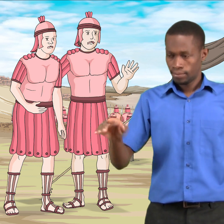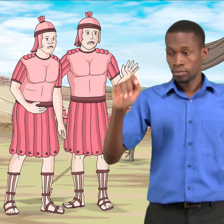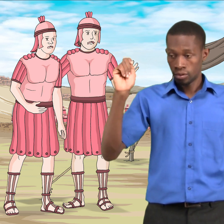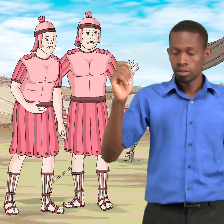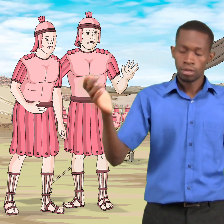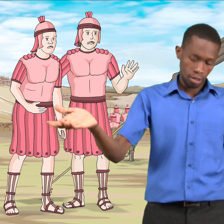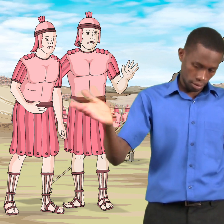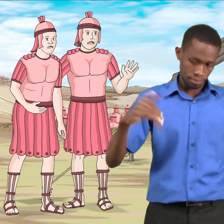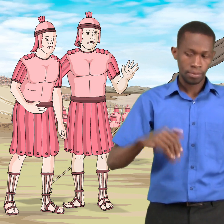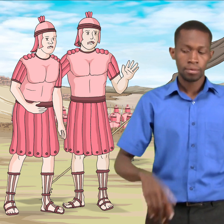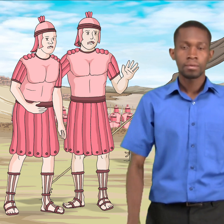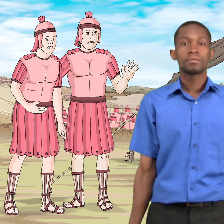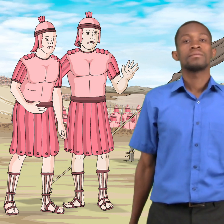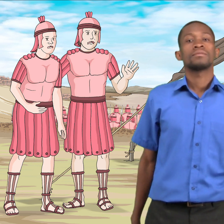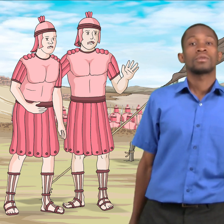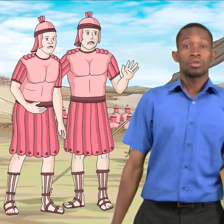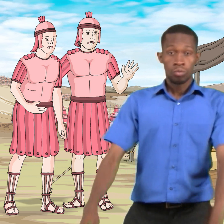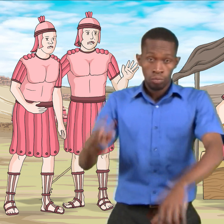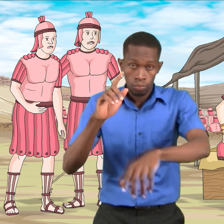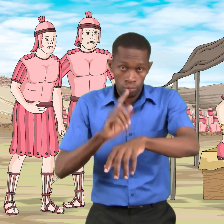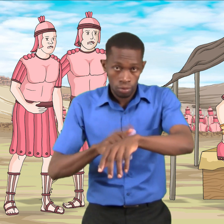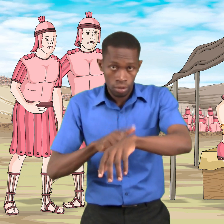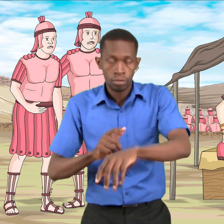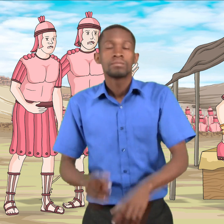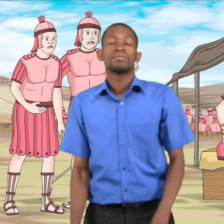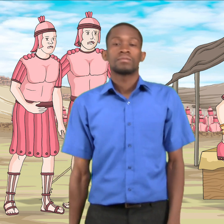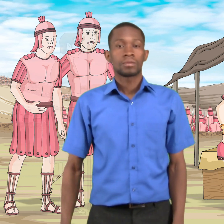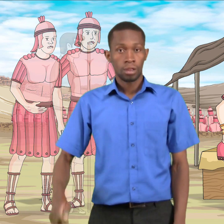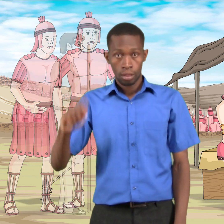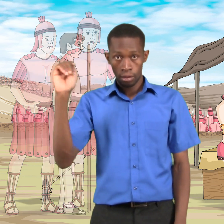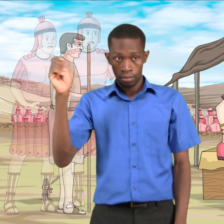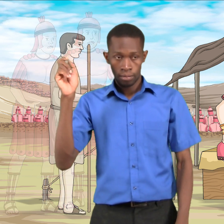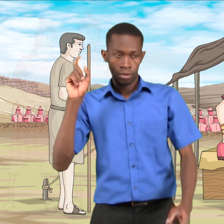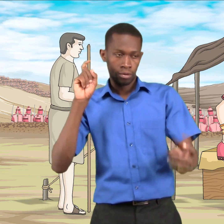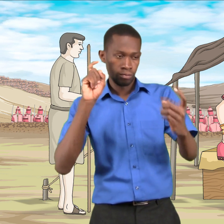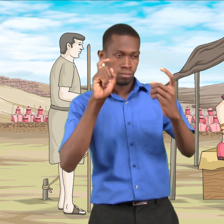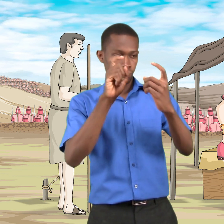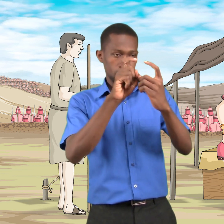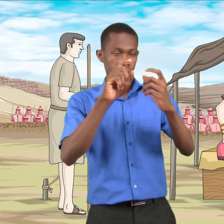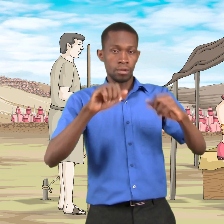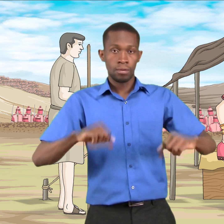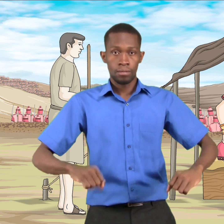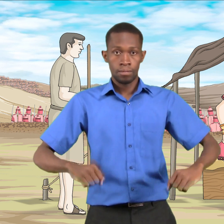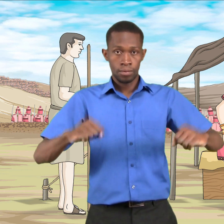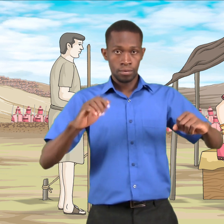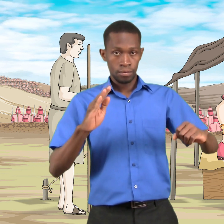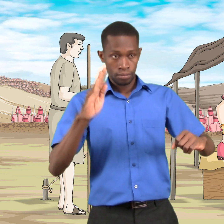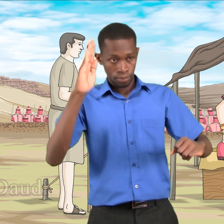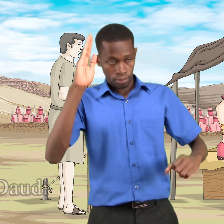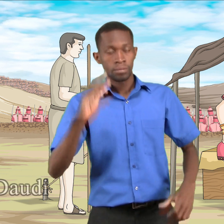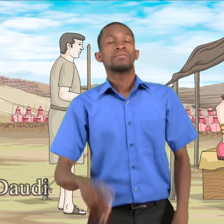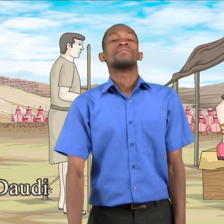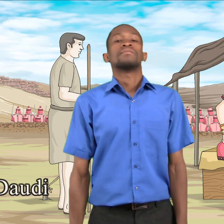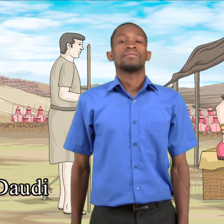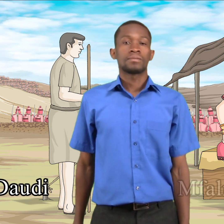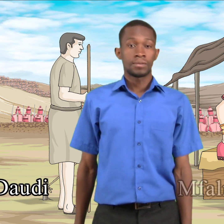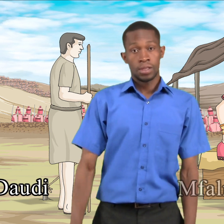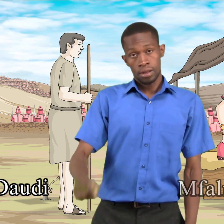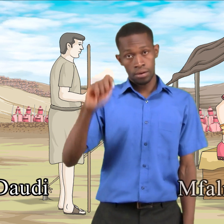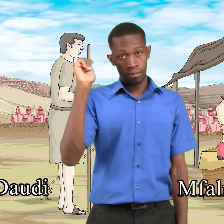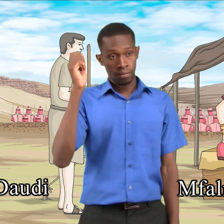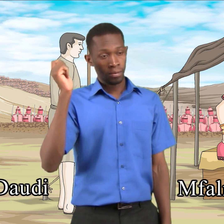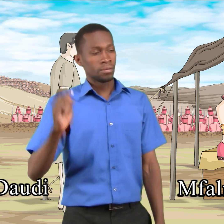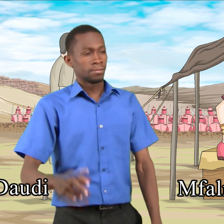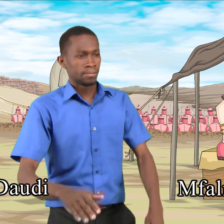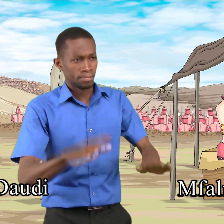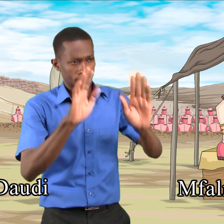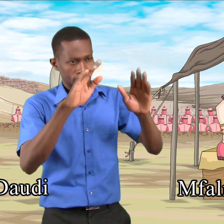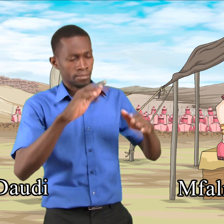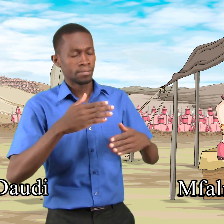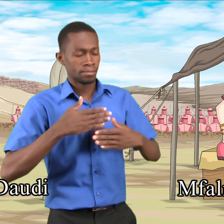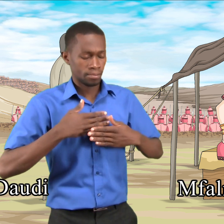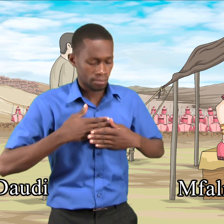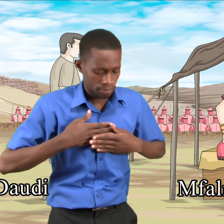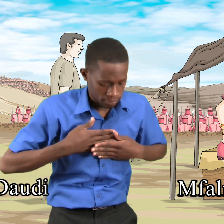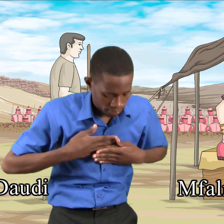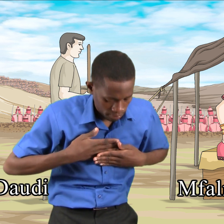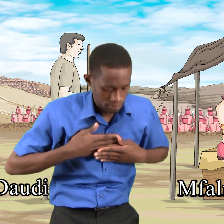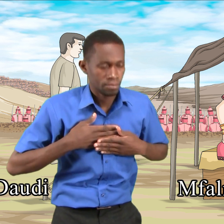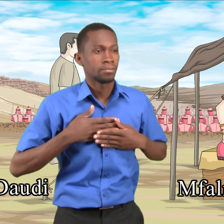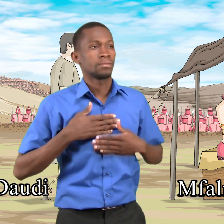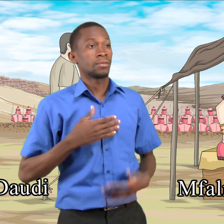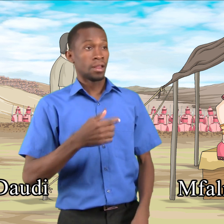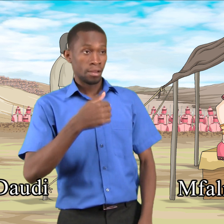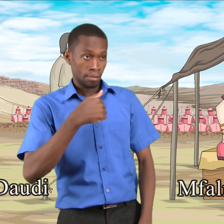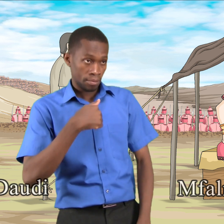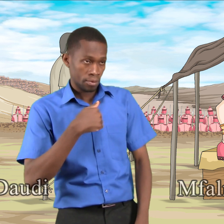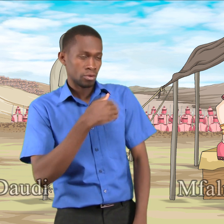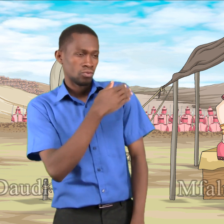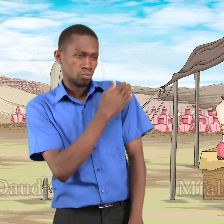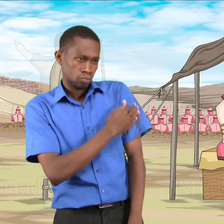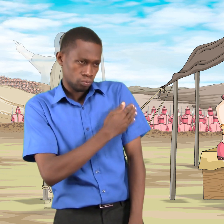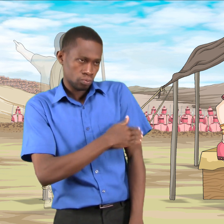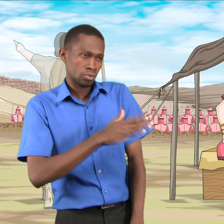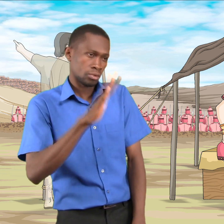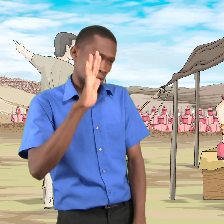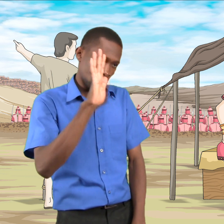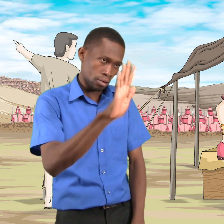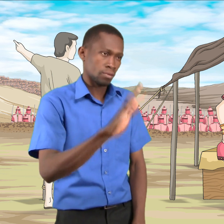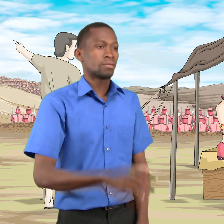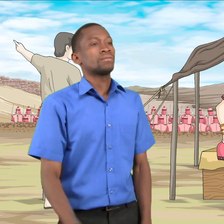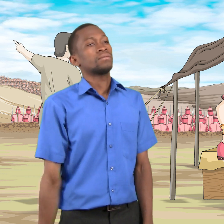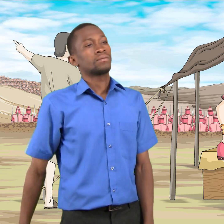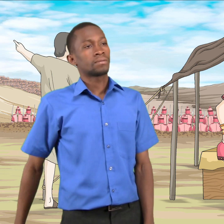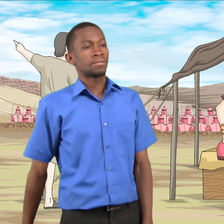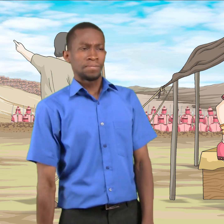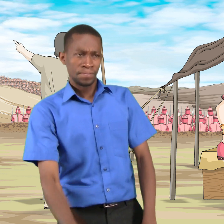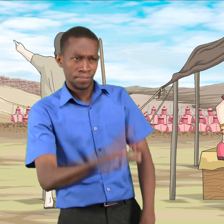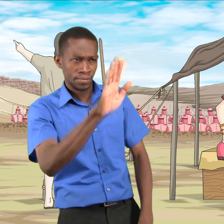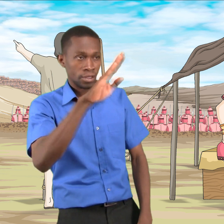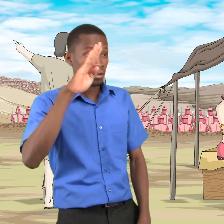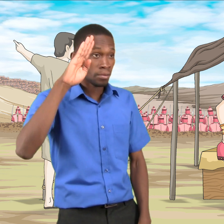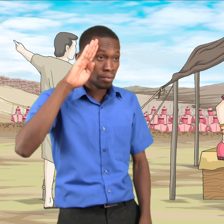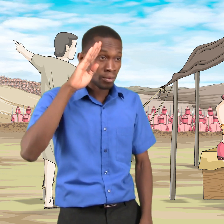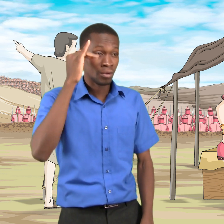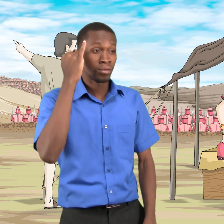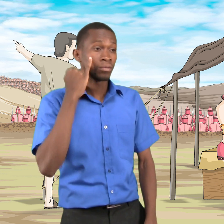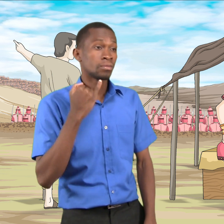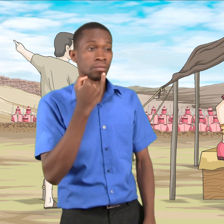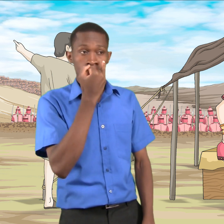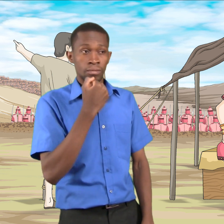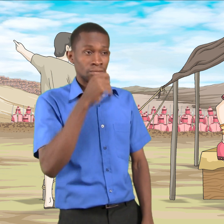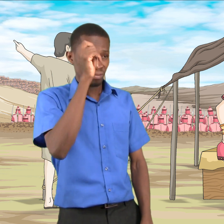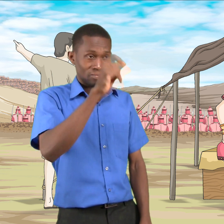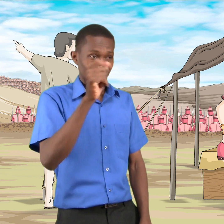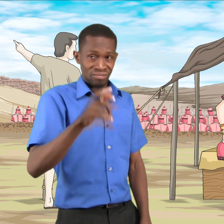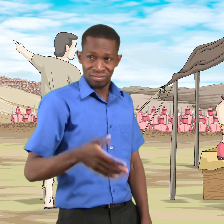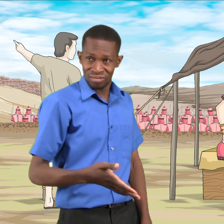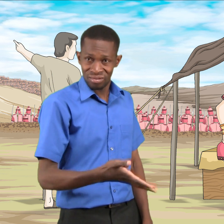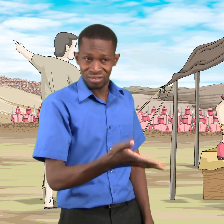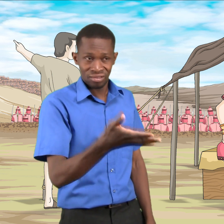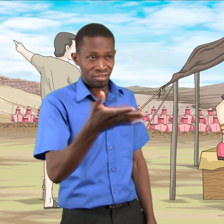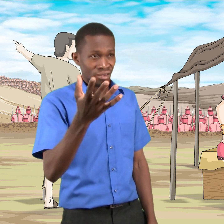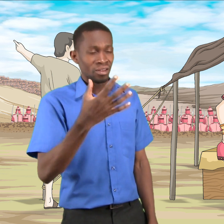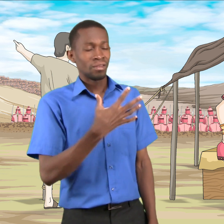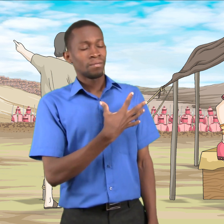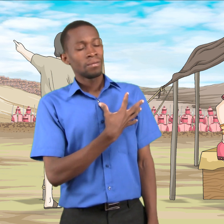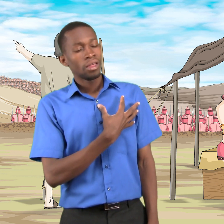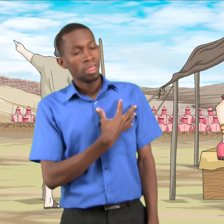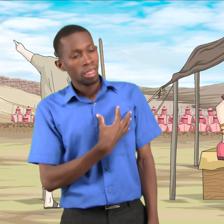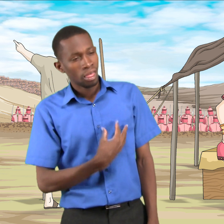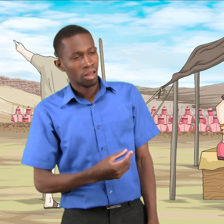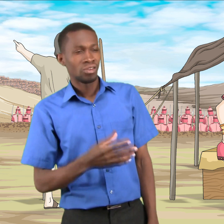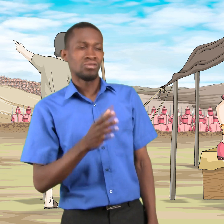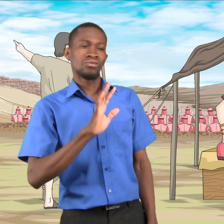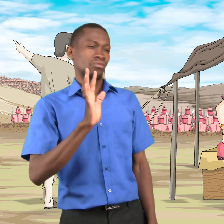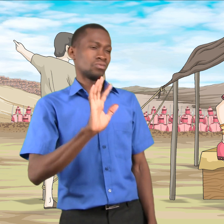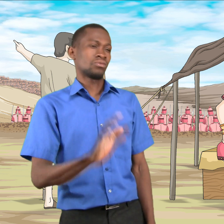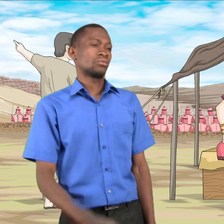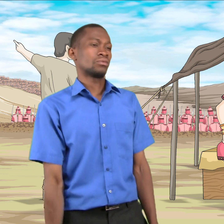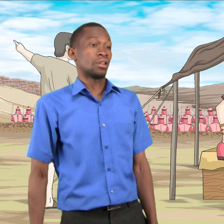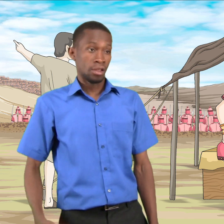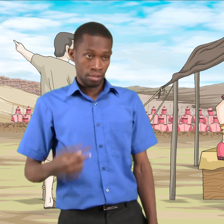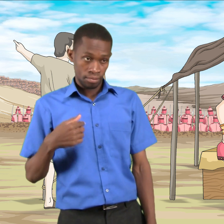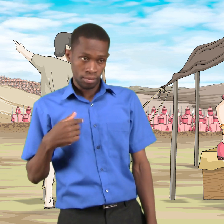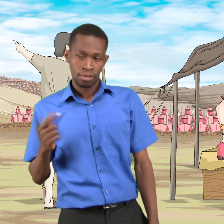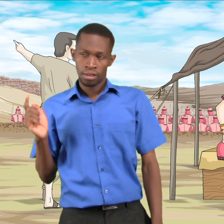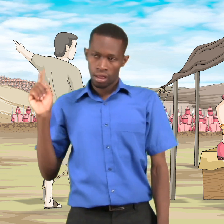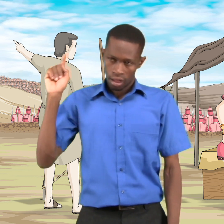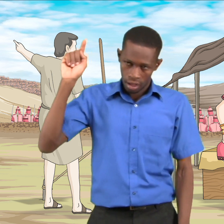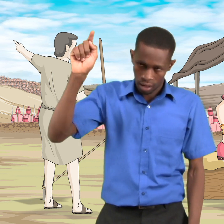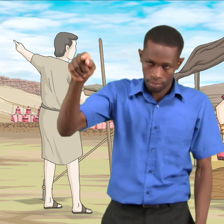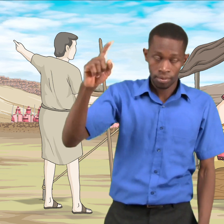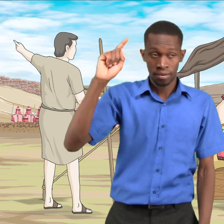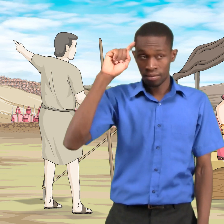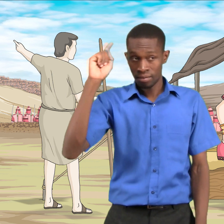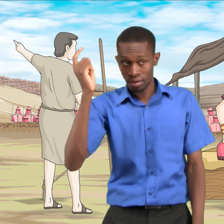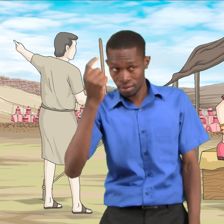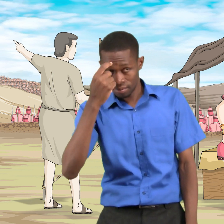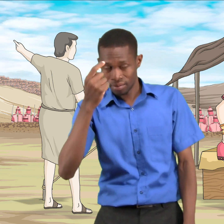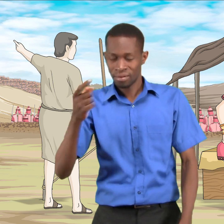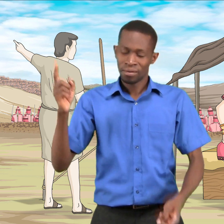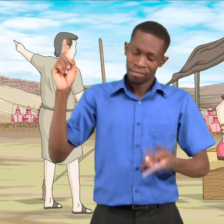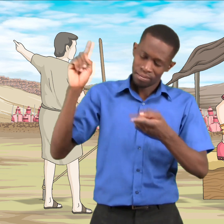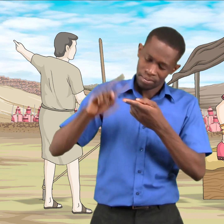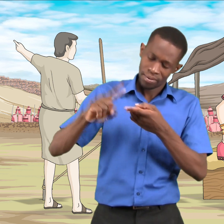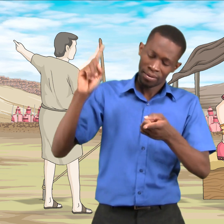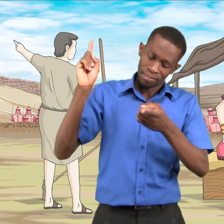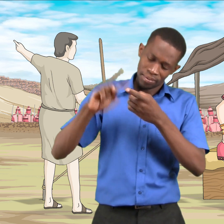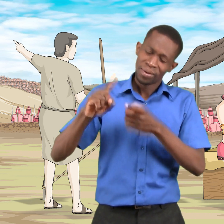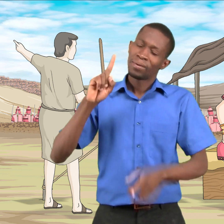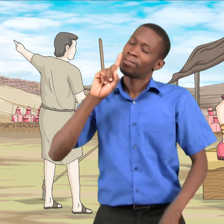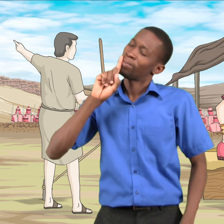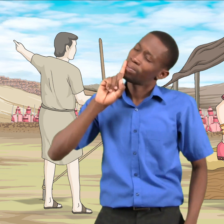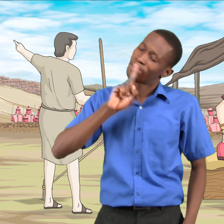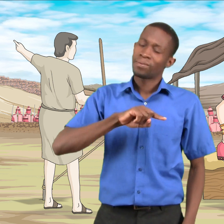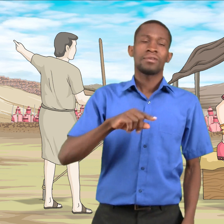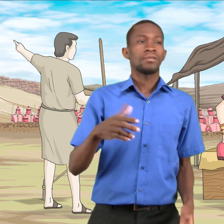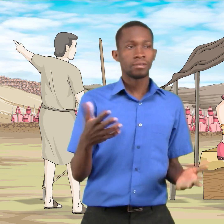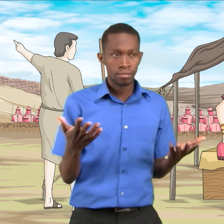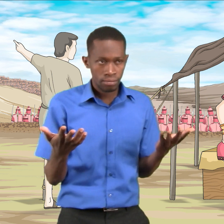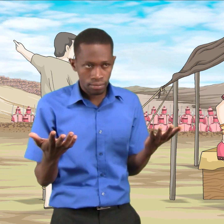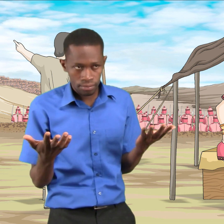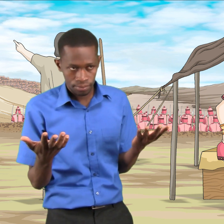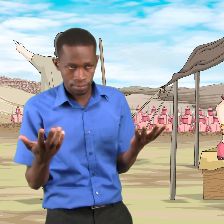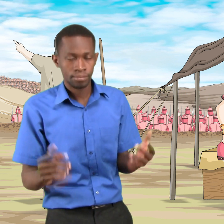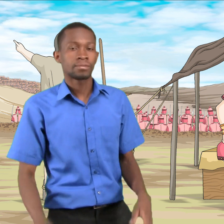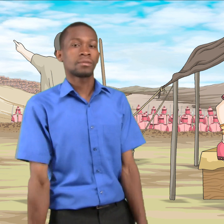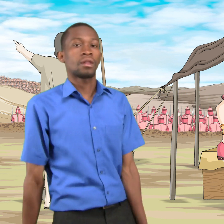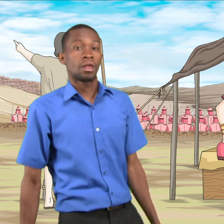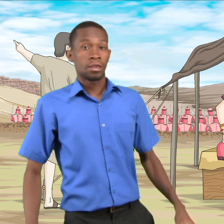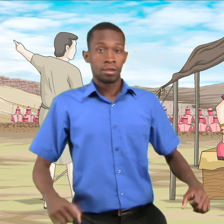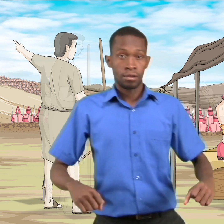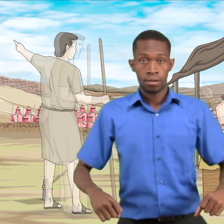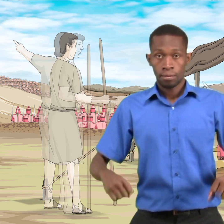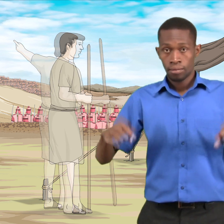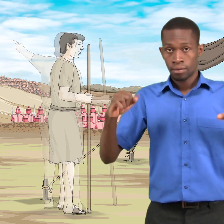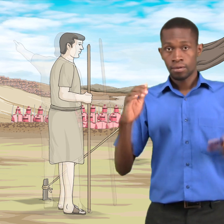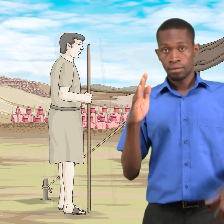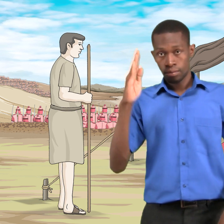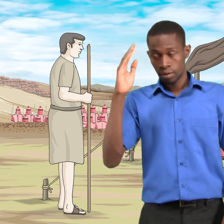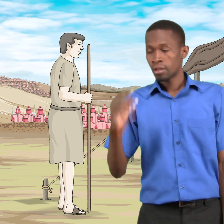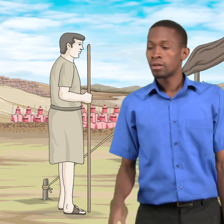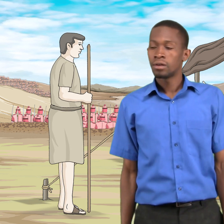And David said to Saul, “Let no man’s heart fail on account of this Philistine.